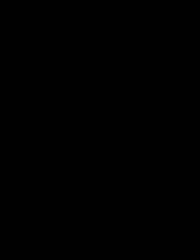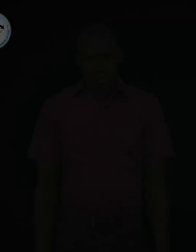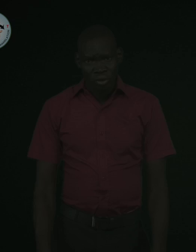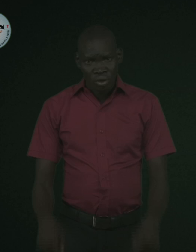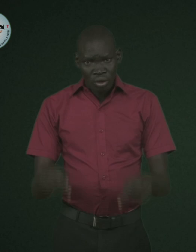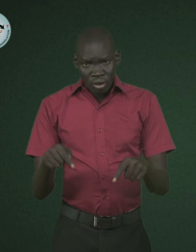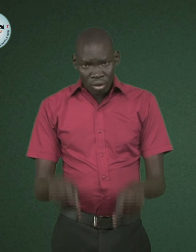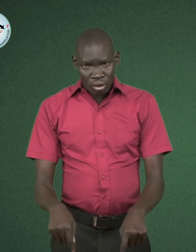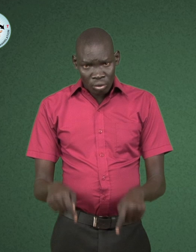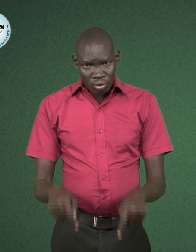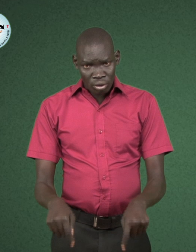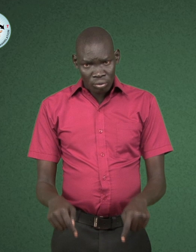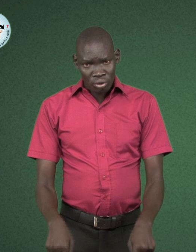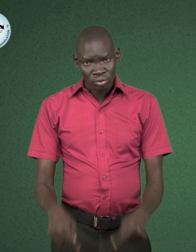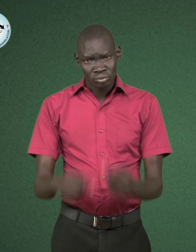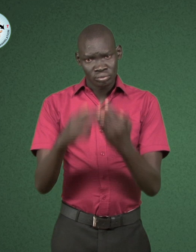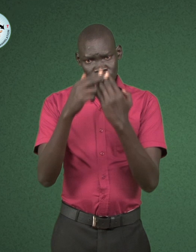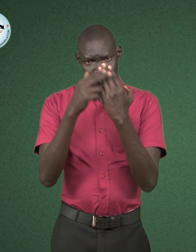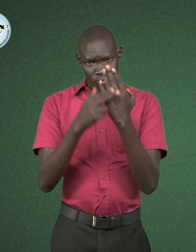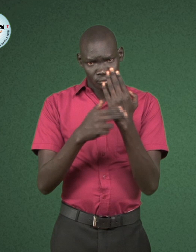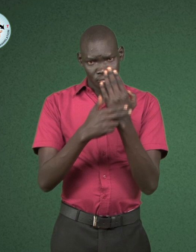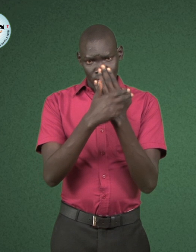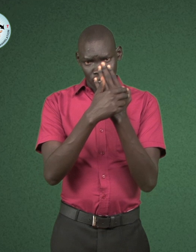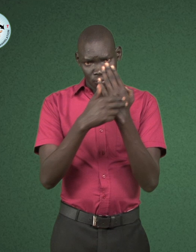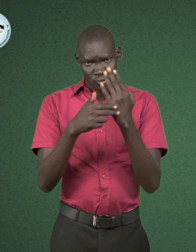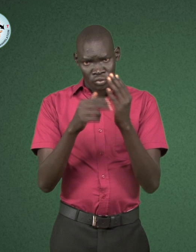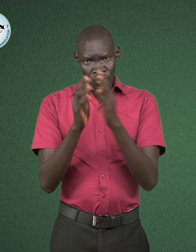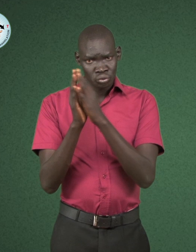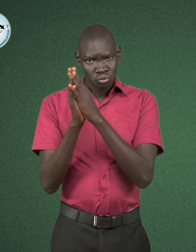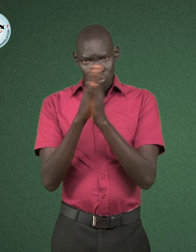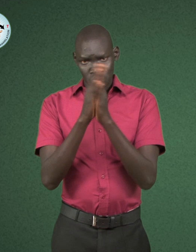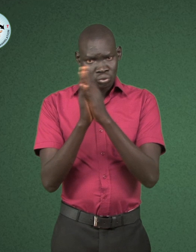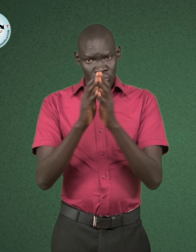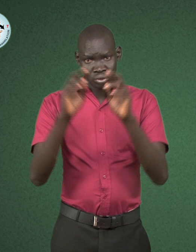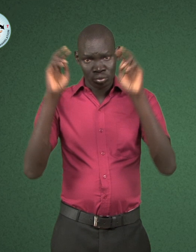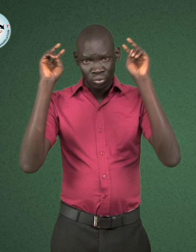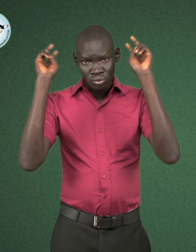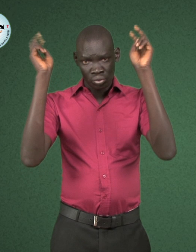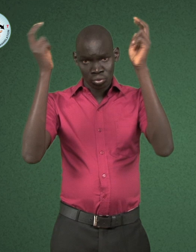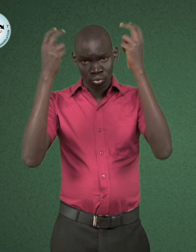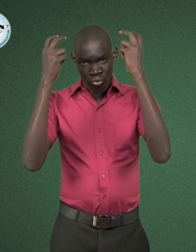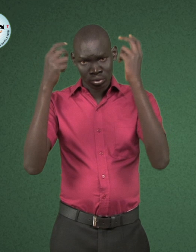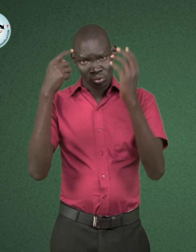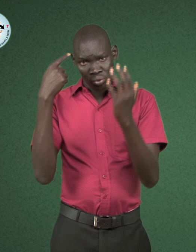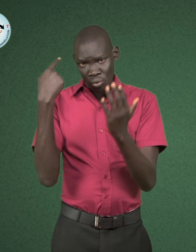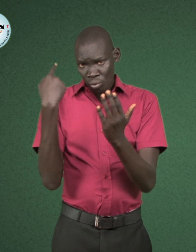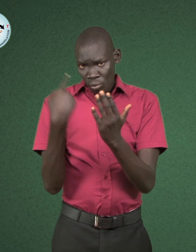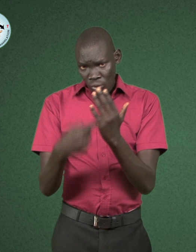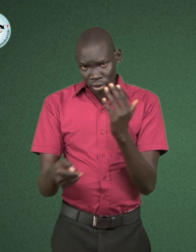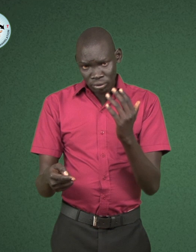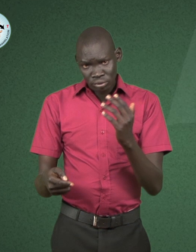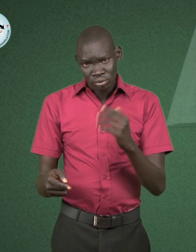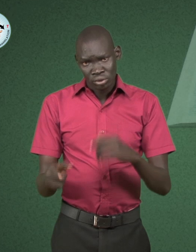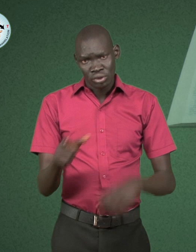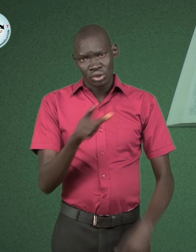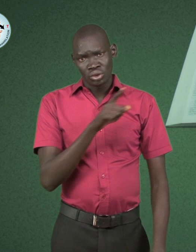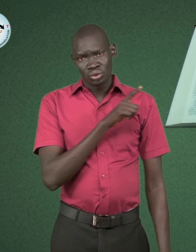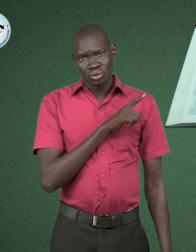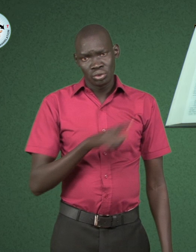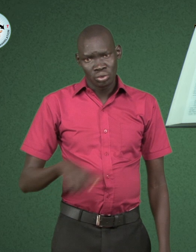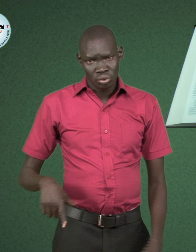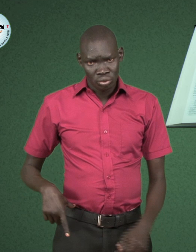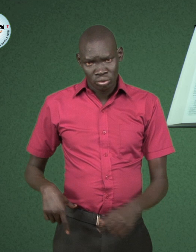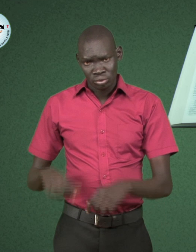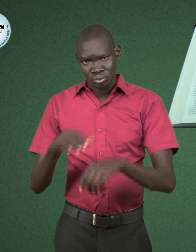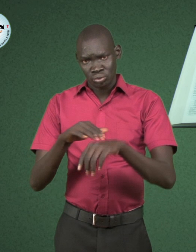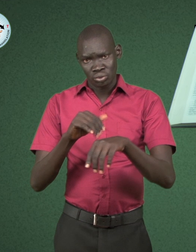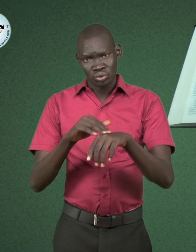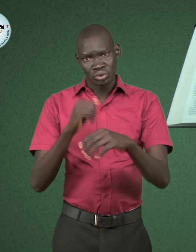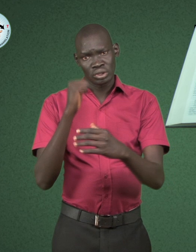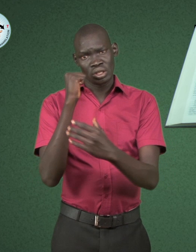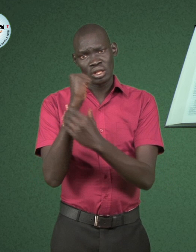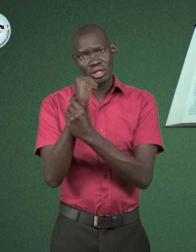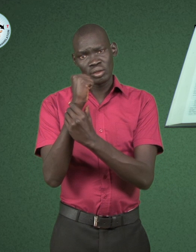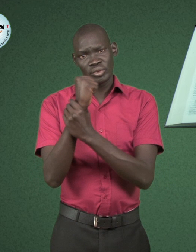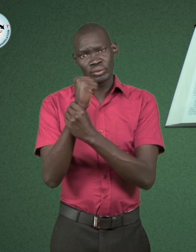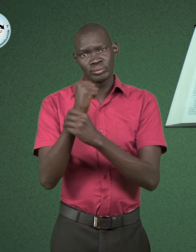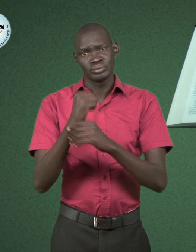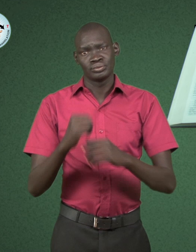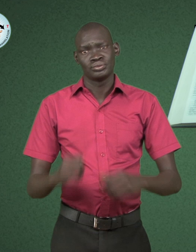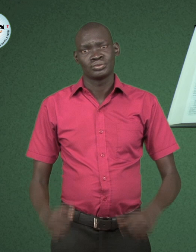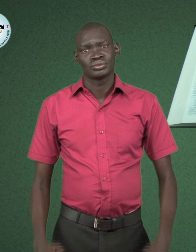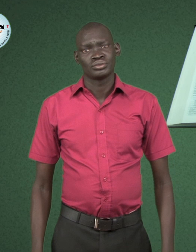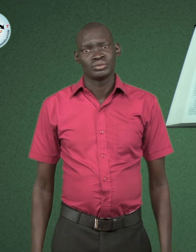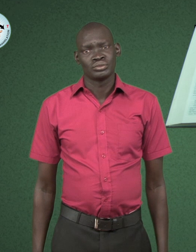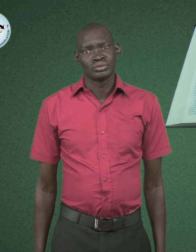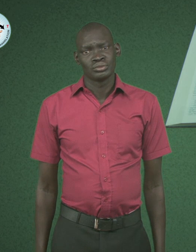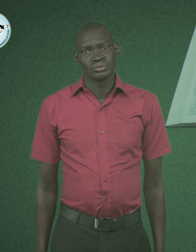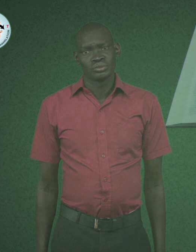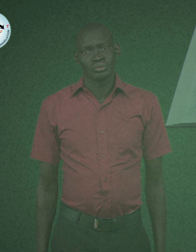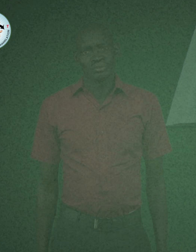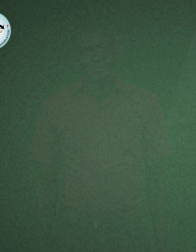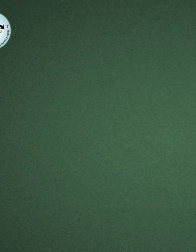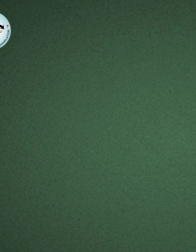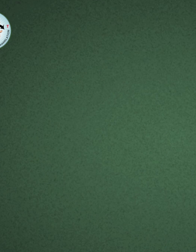The Lord calls Abram